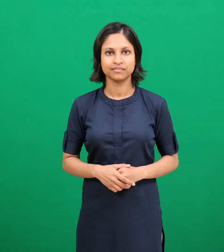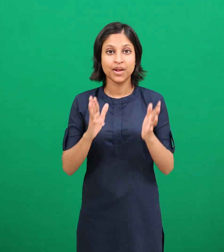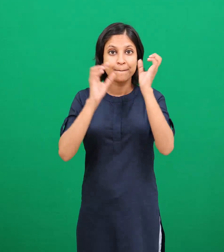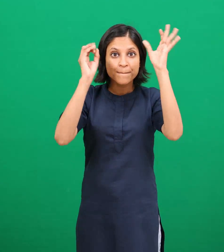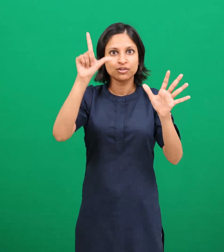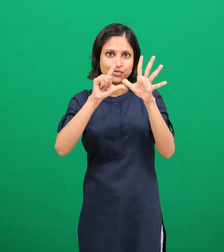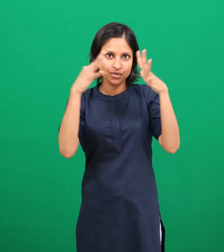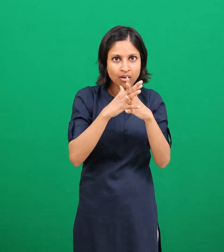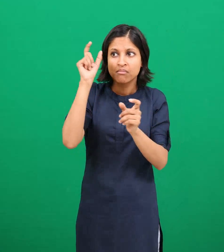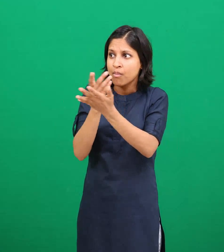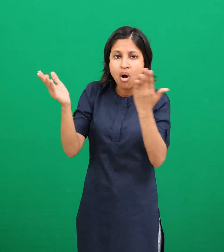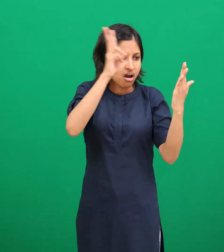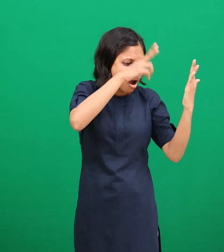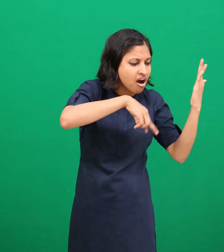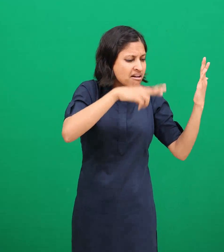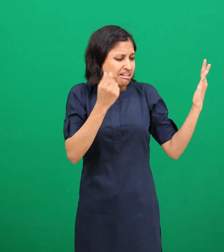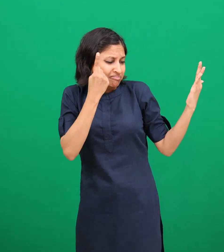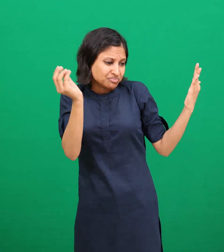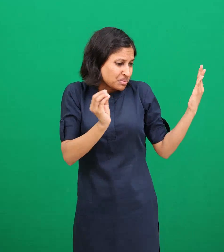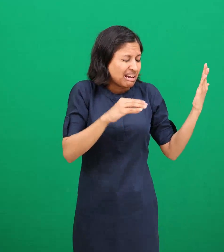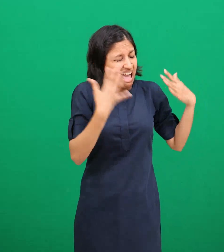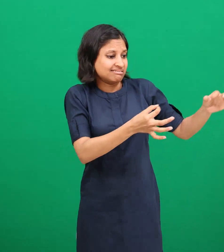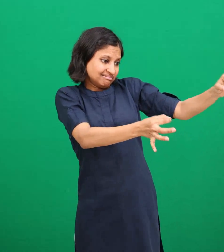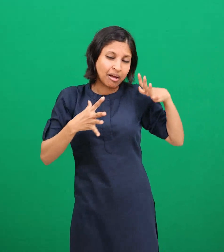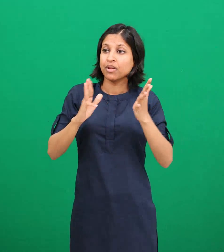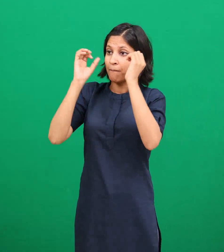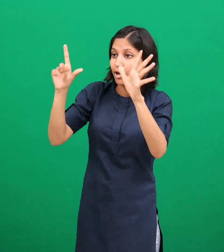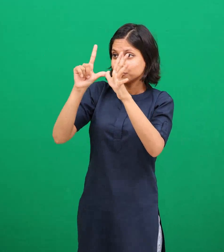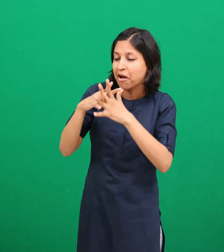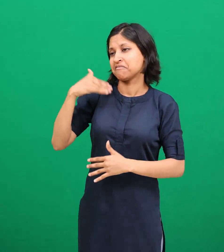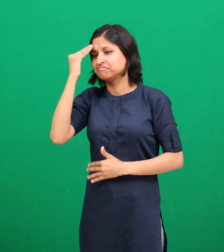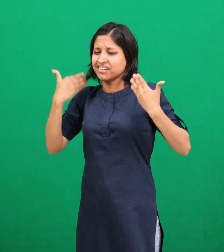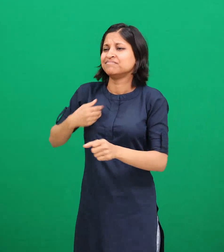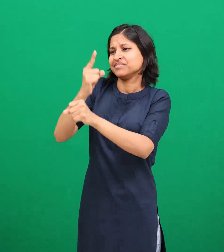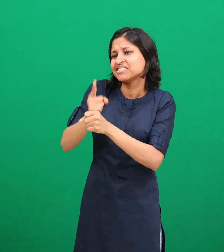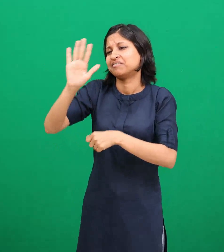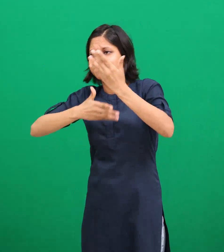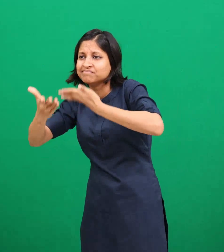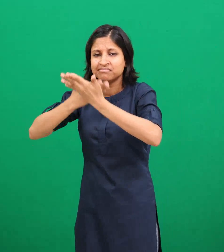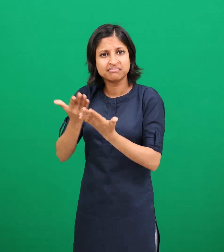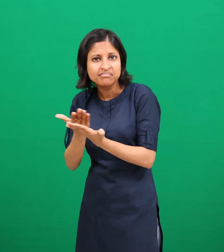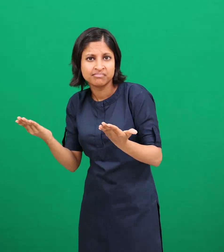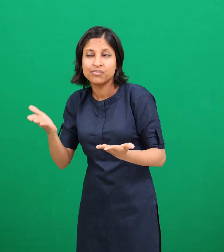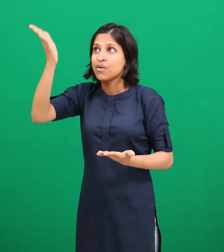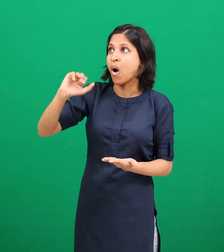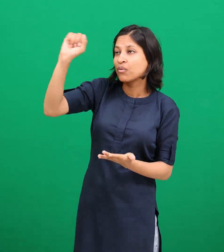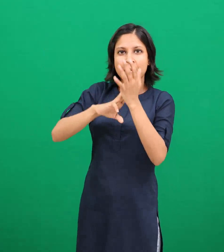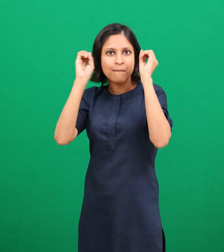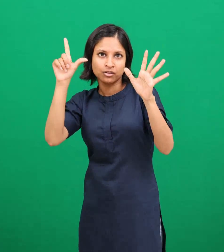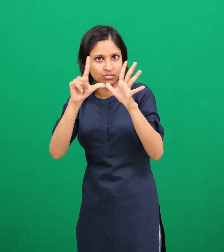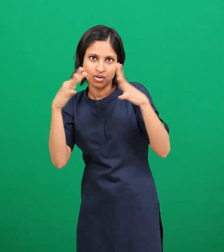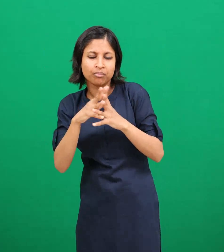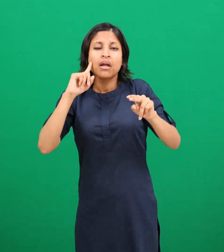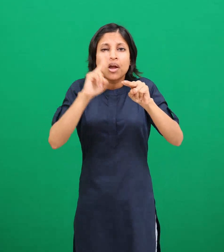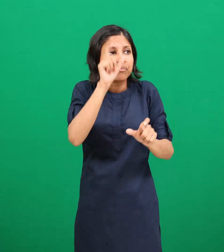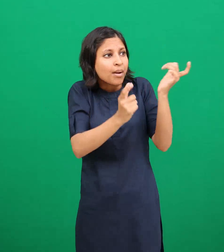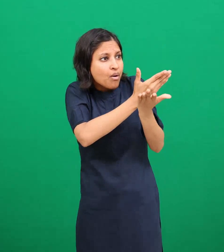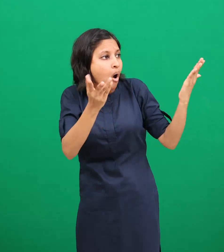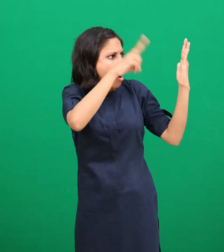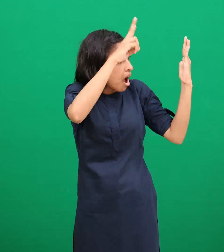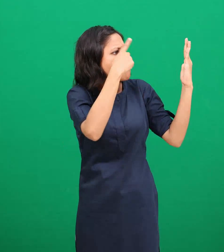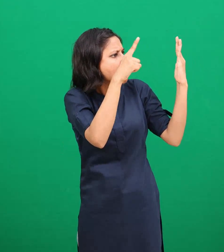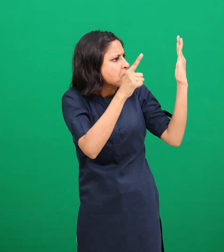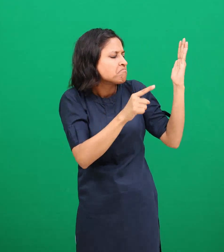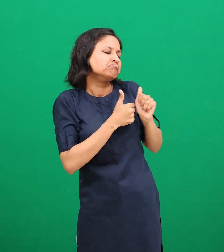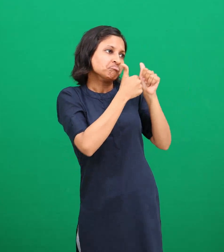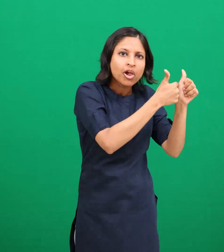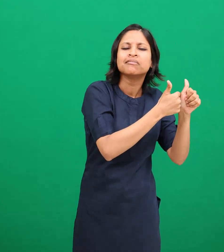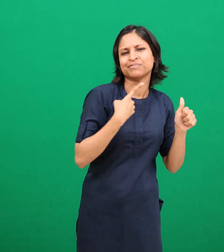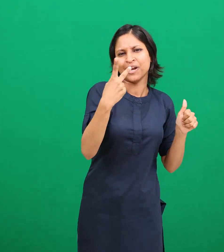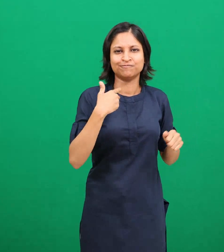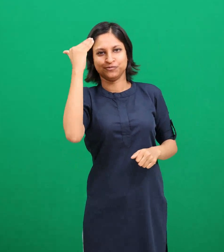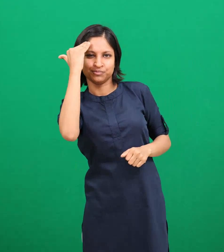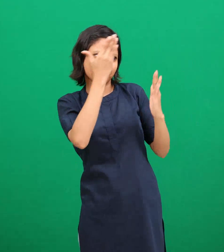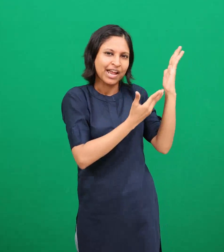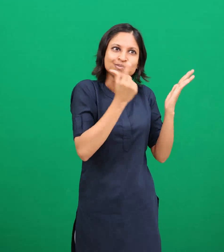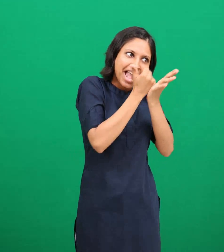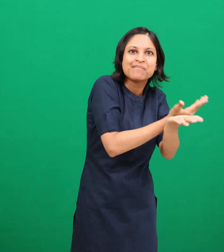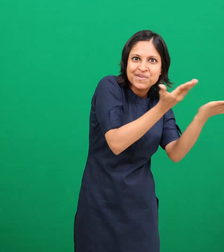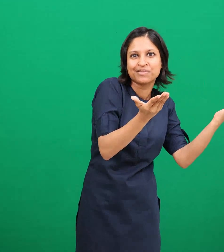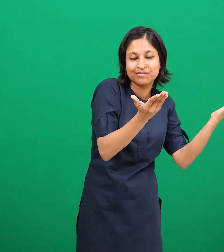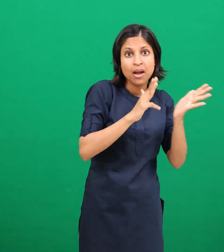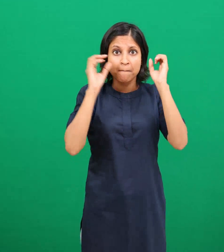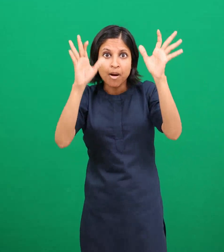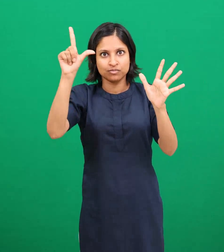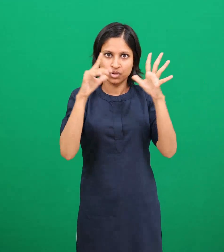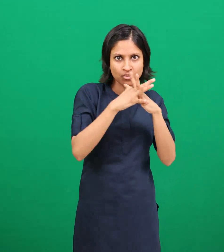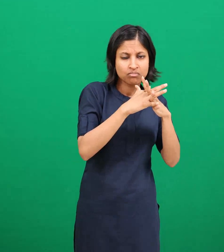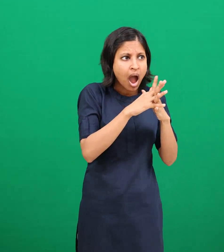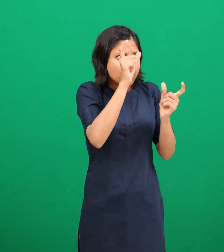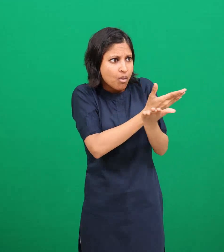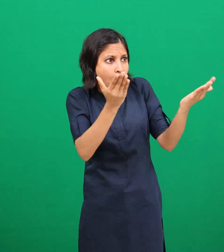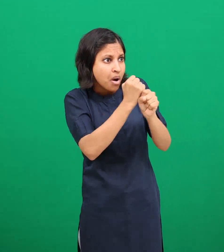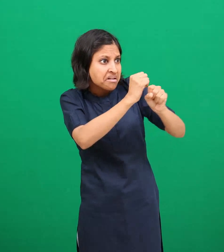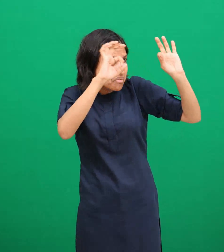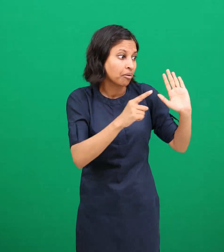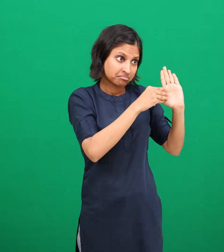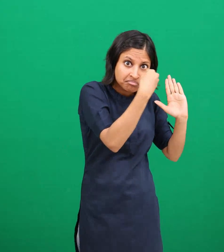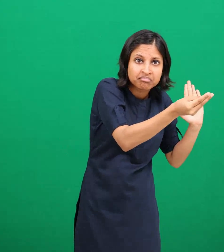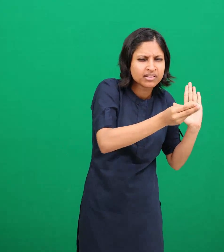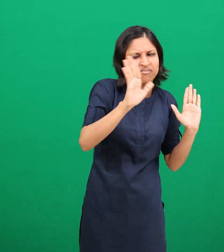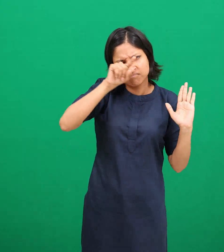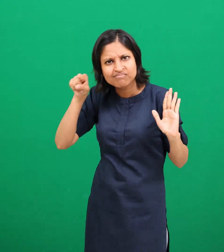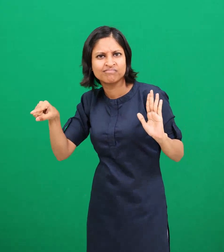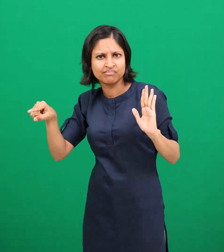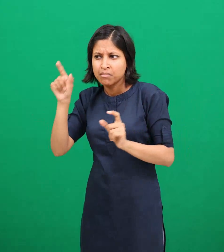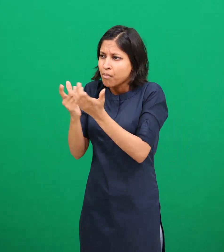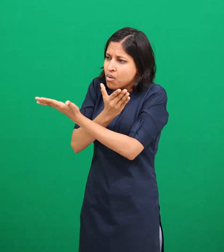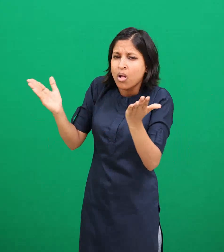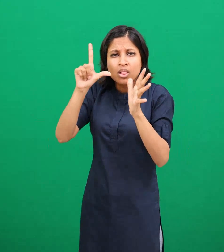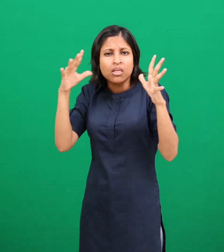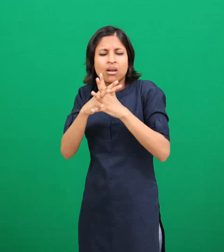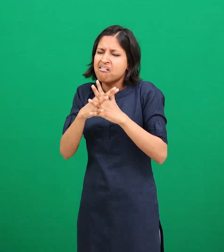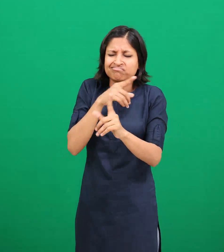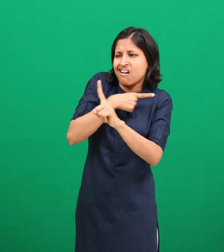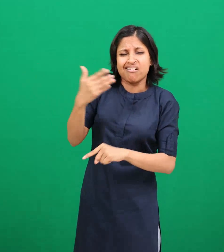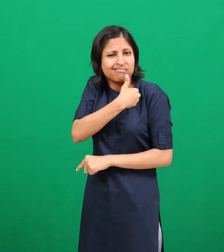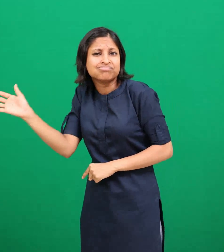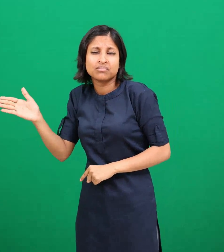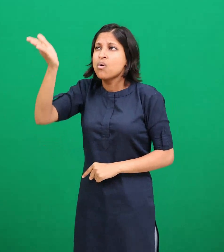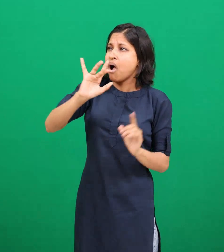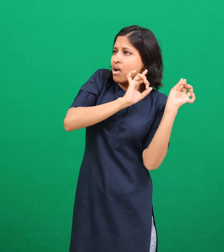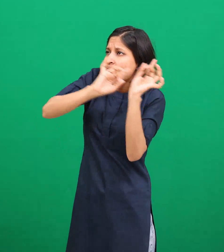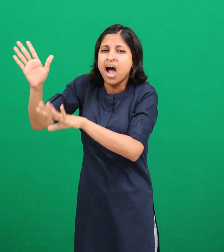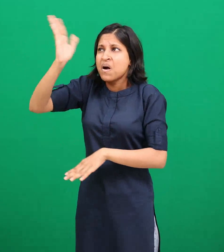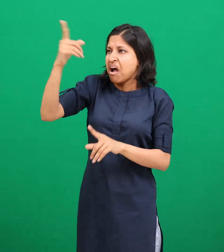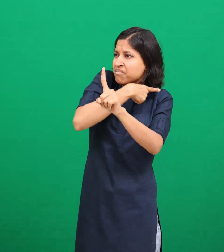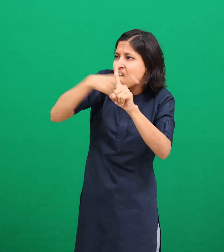They want to be teachers of the law, but they do not understand what they are saying or that which they so confidently assert. Now we know that the law is good, if one uses it legitimately.